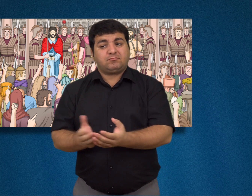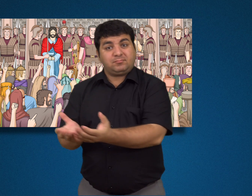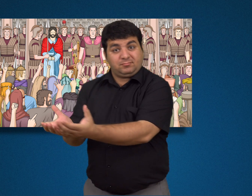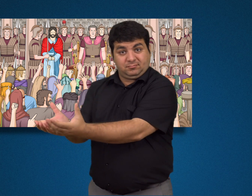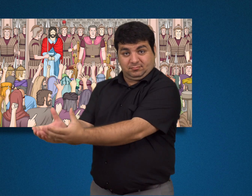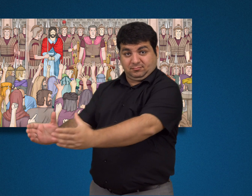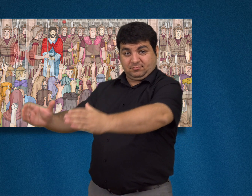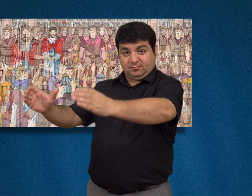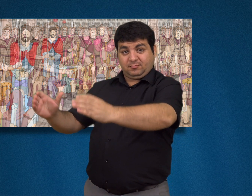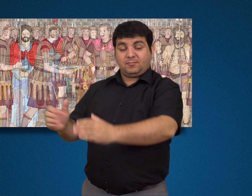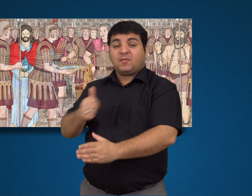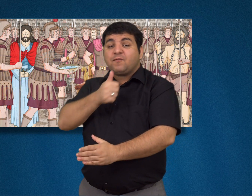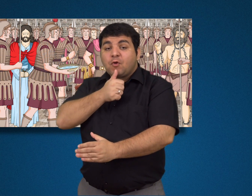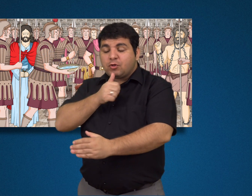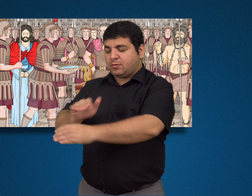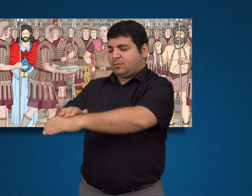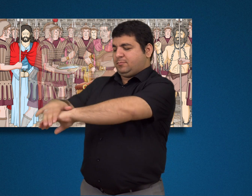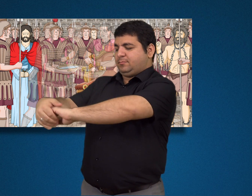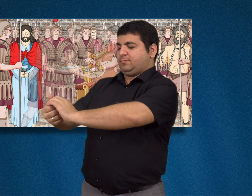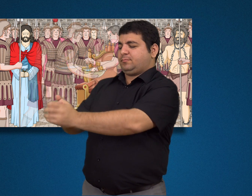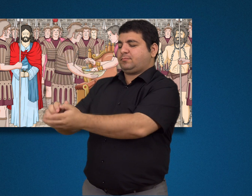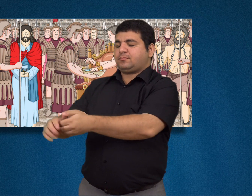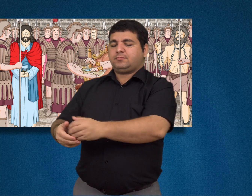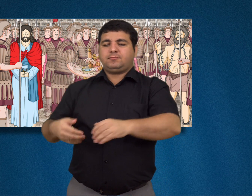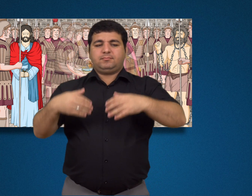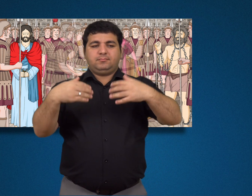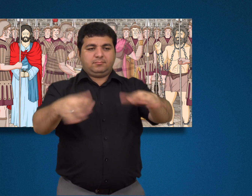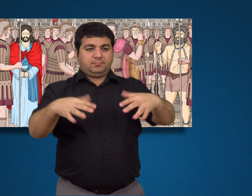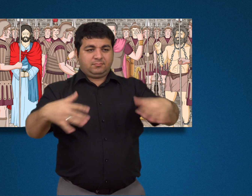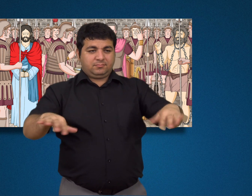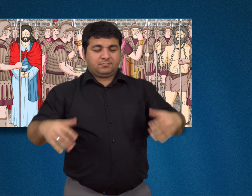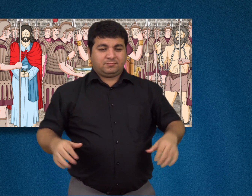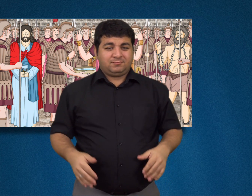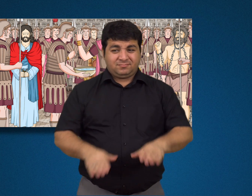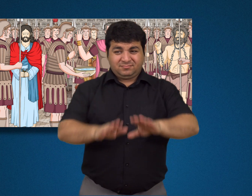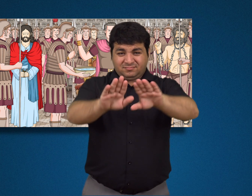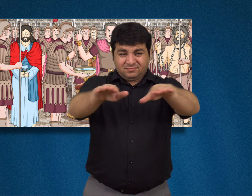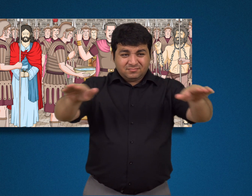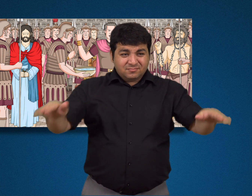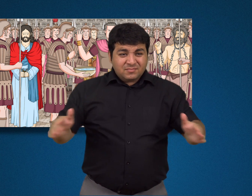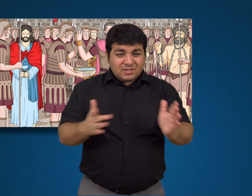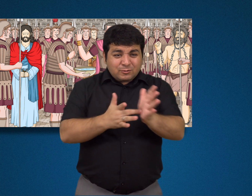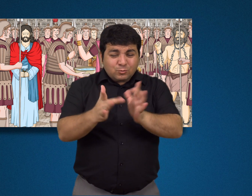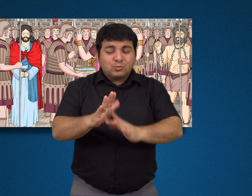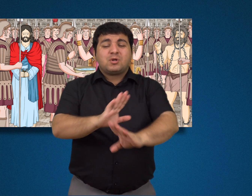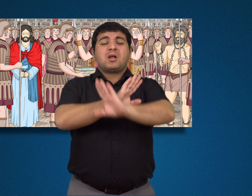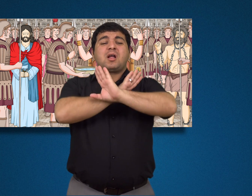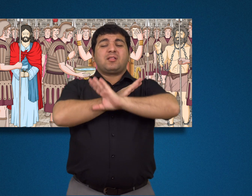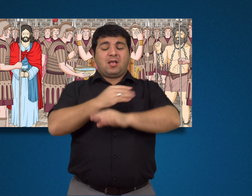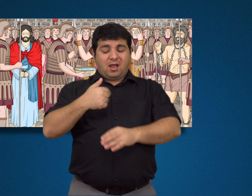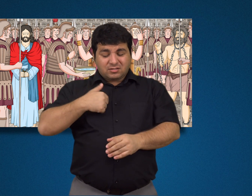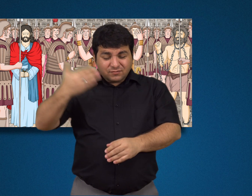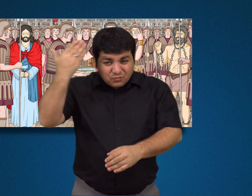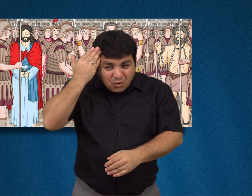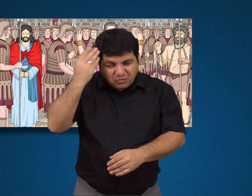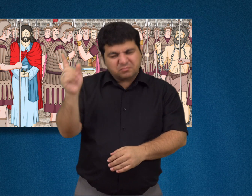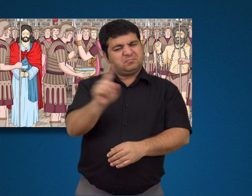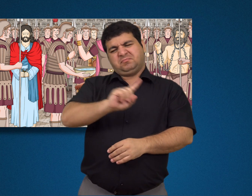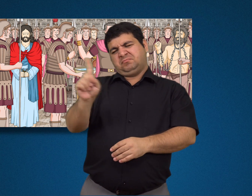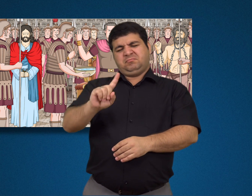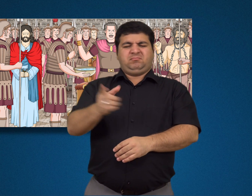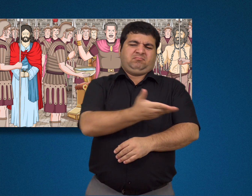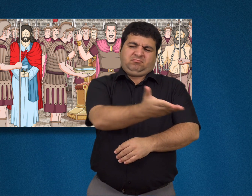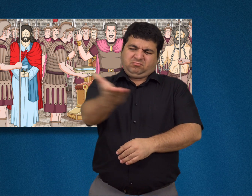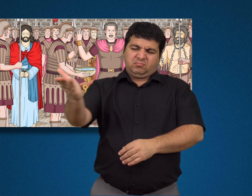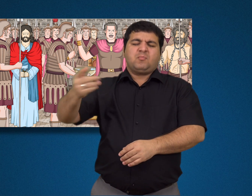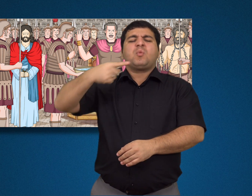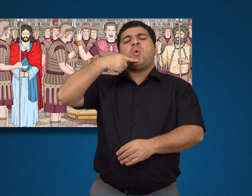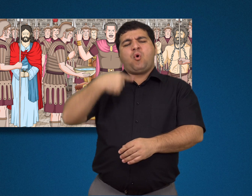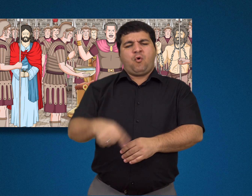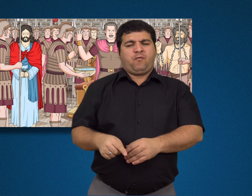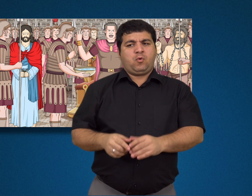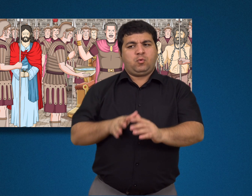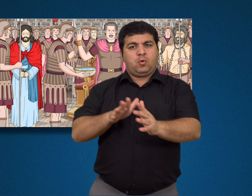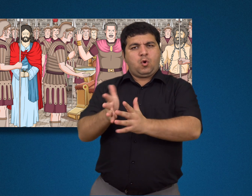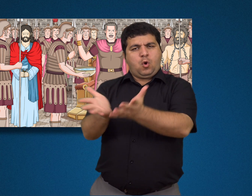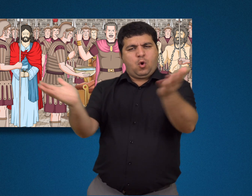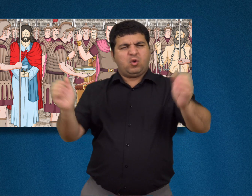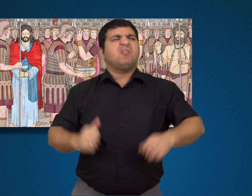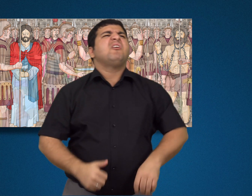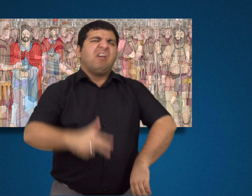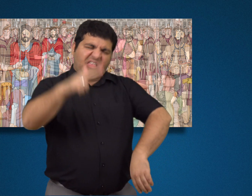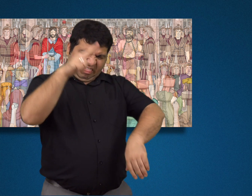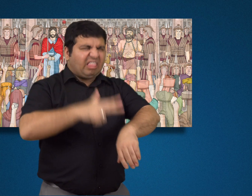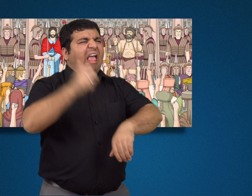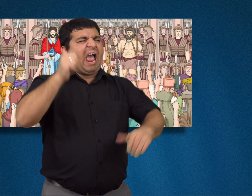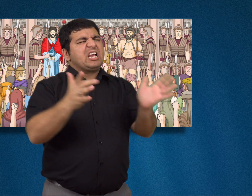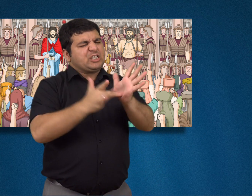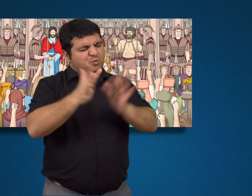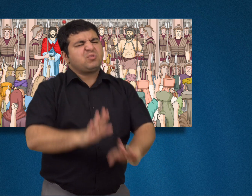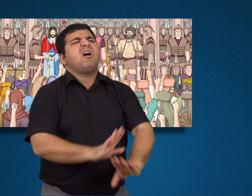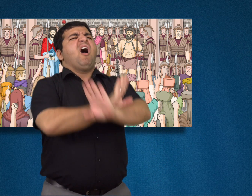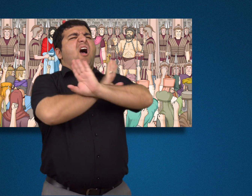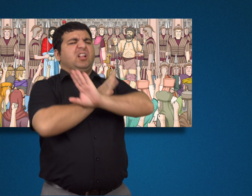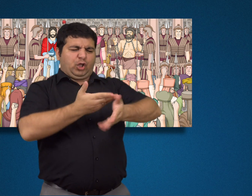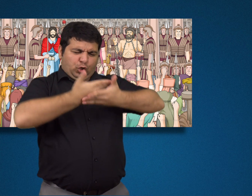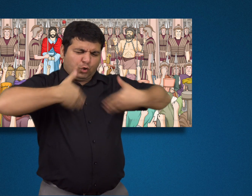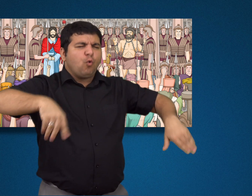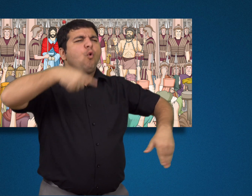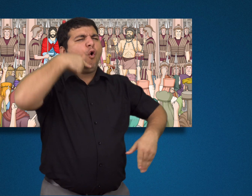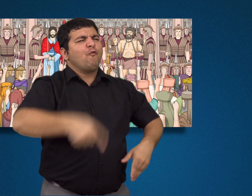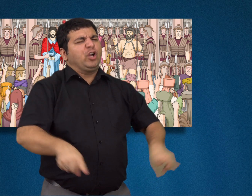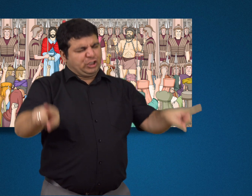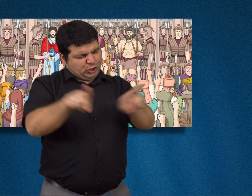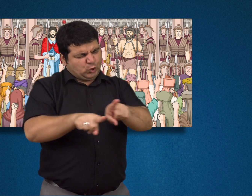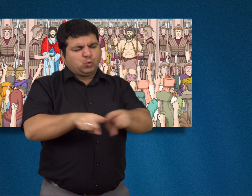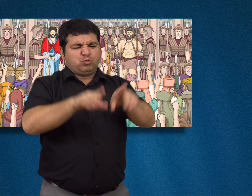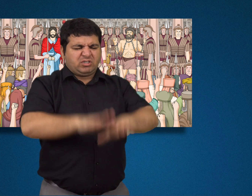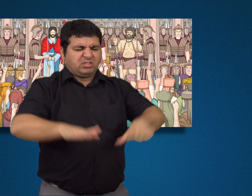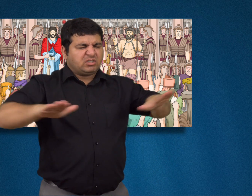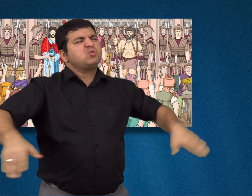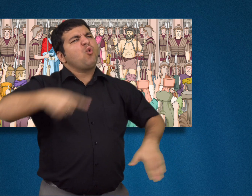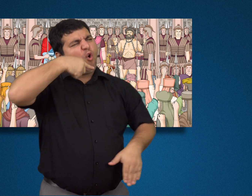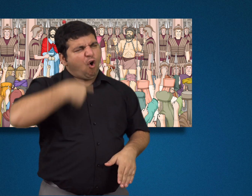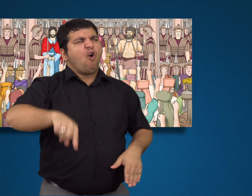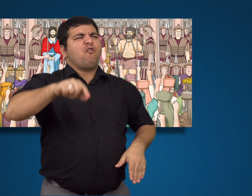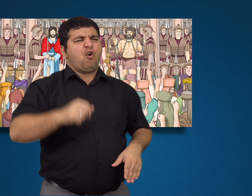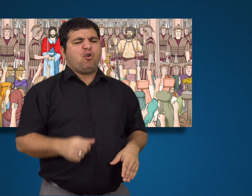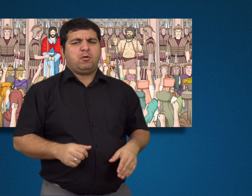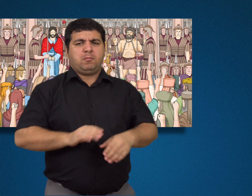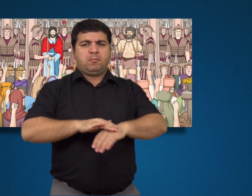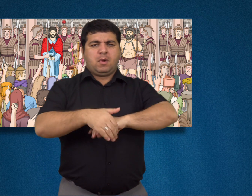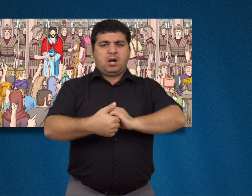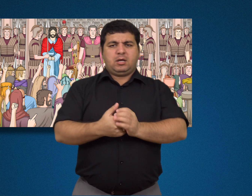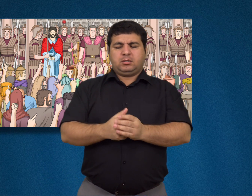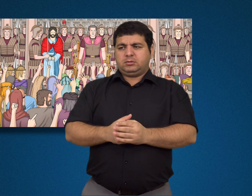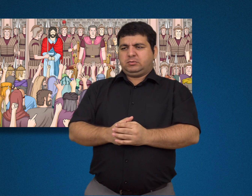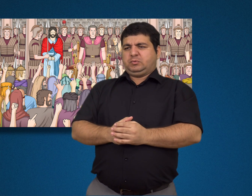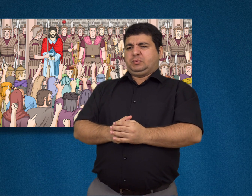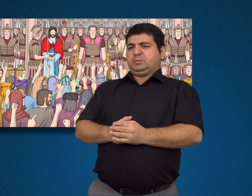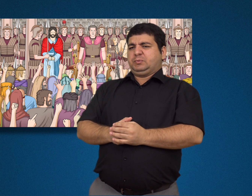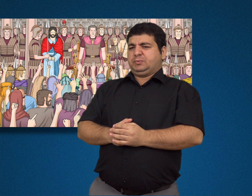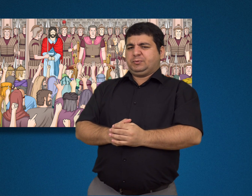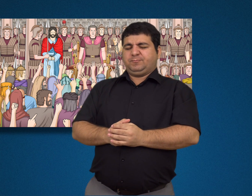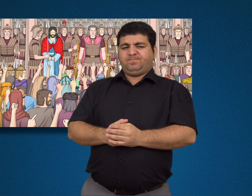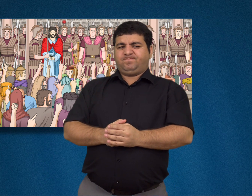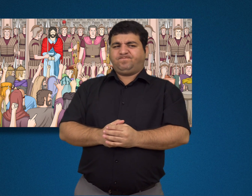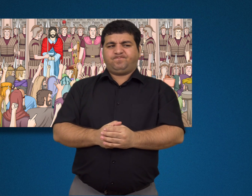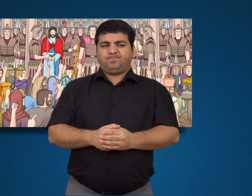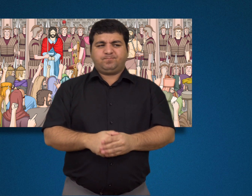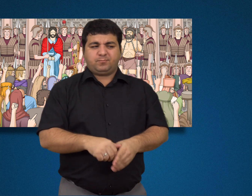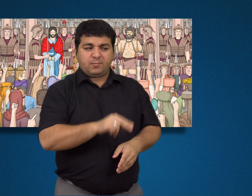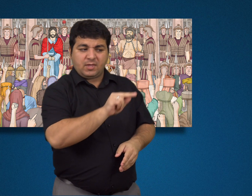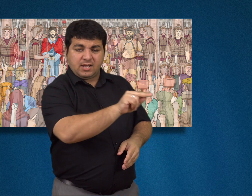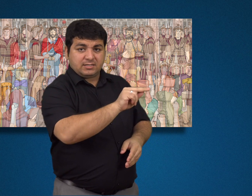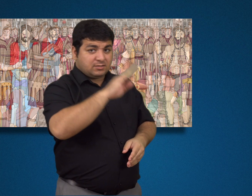When Pilate saw that he was accomplishing nothing, but that instead a riot was breaking out, he took water and washed his hands before the crowd.